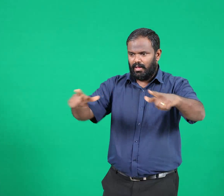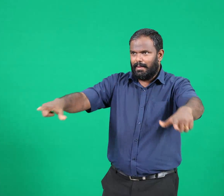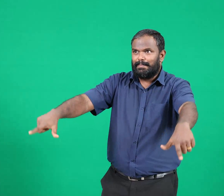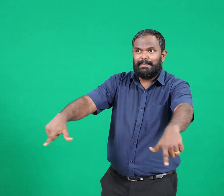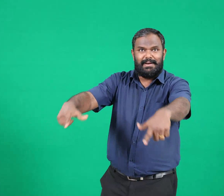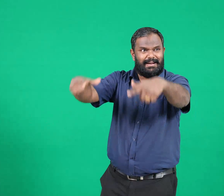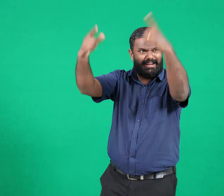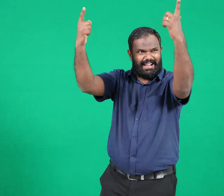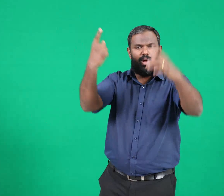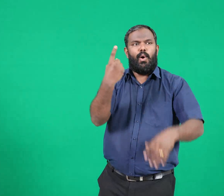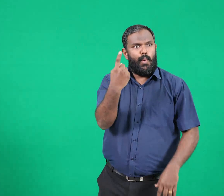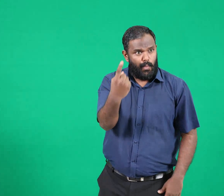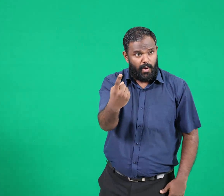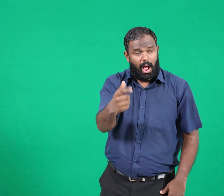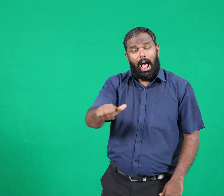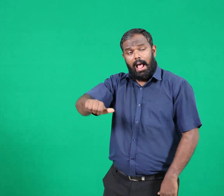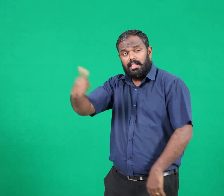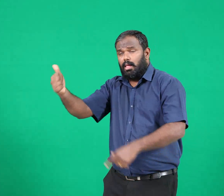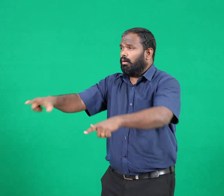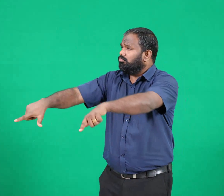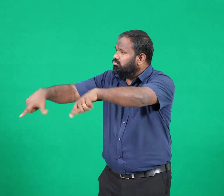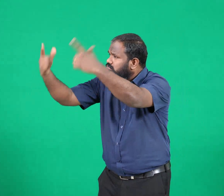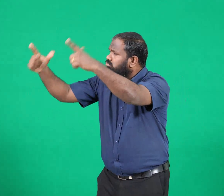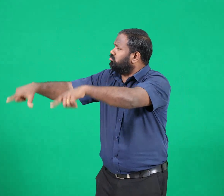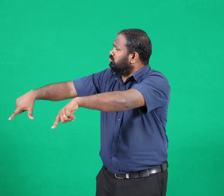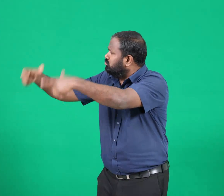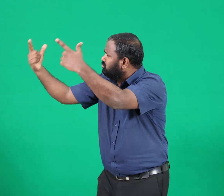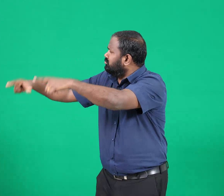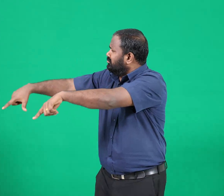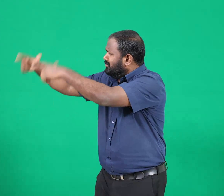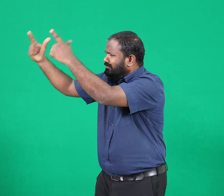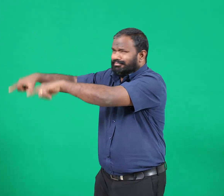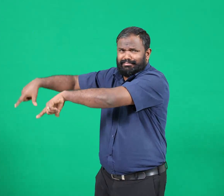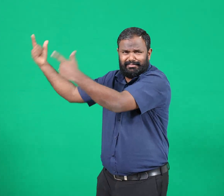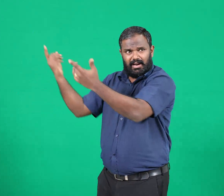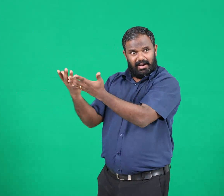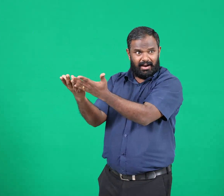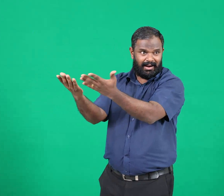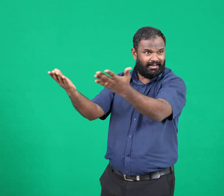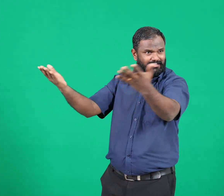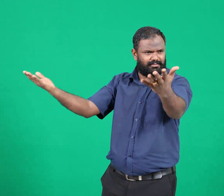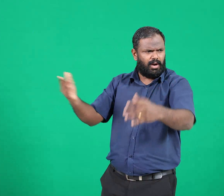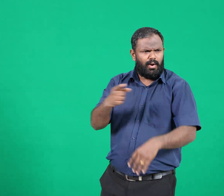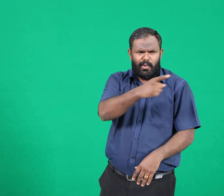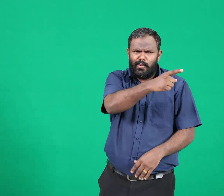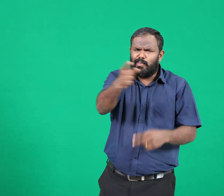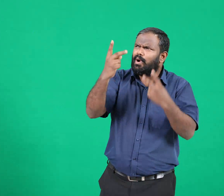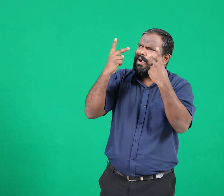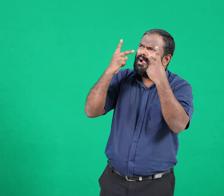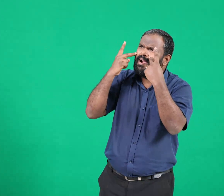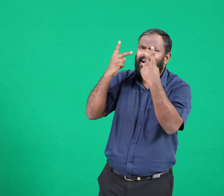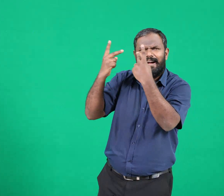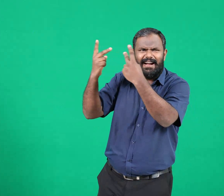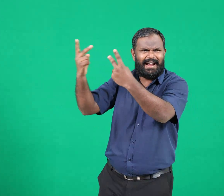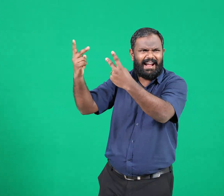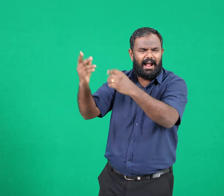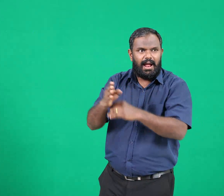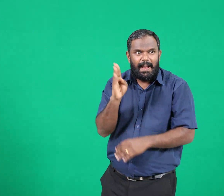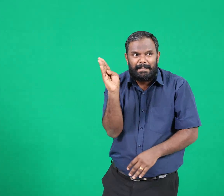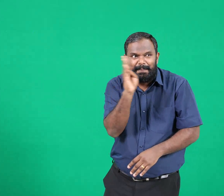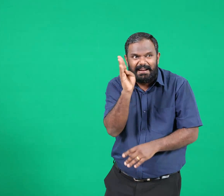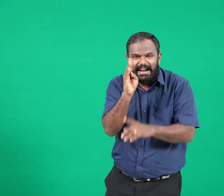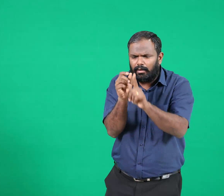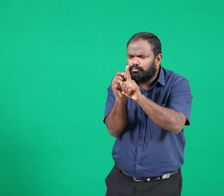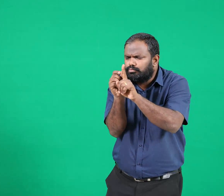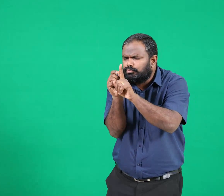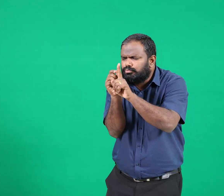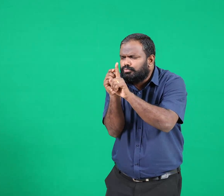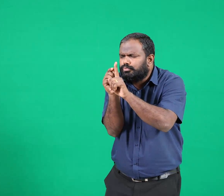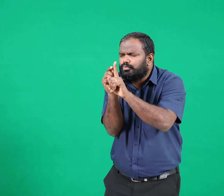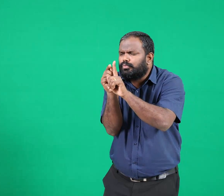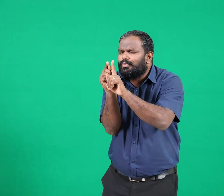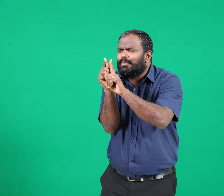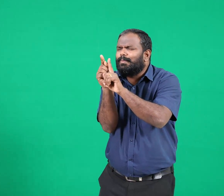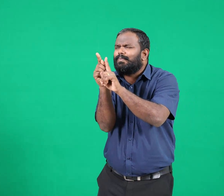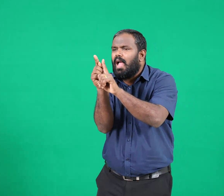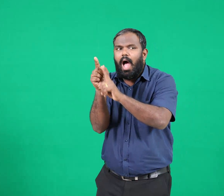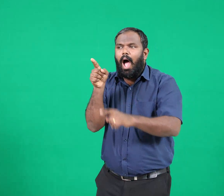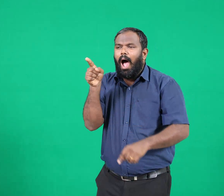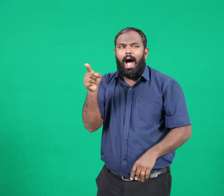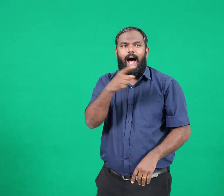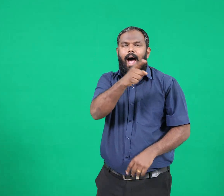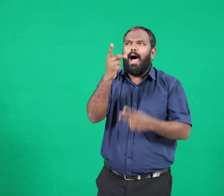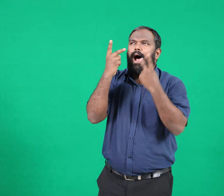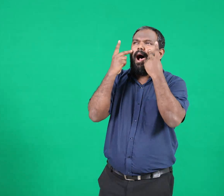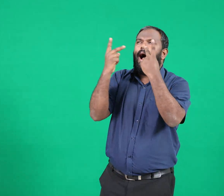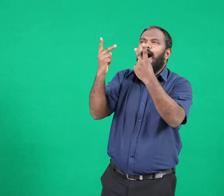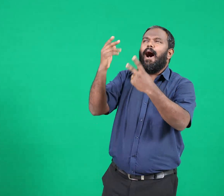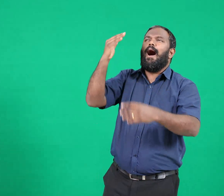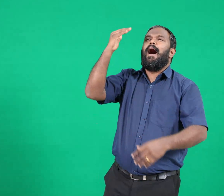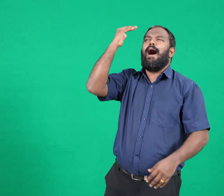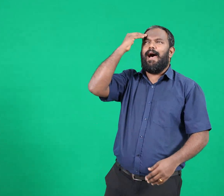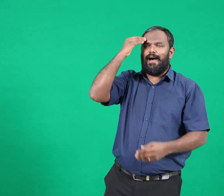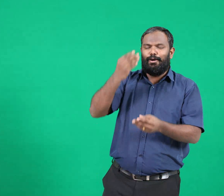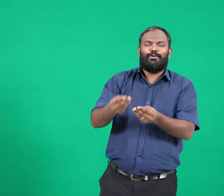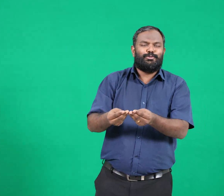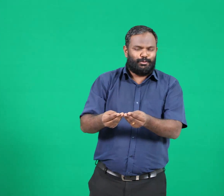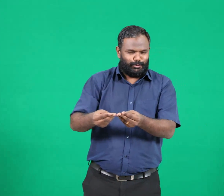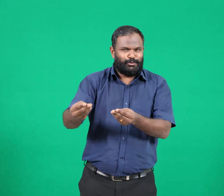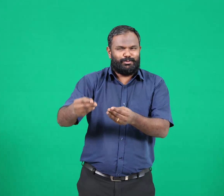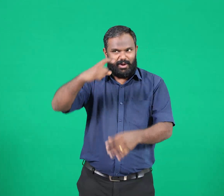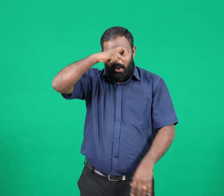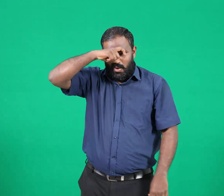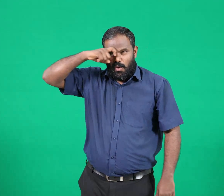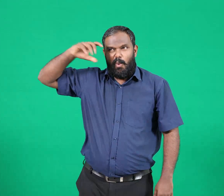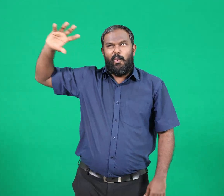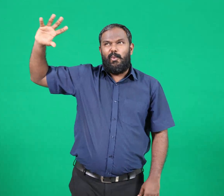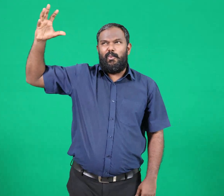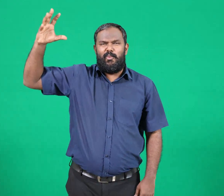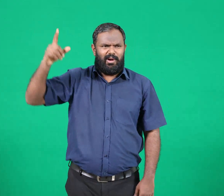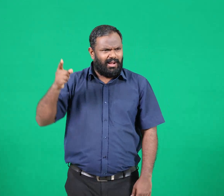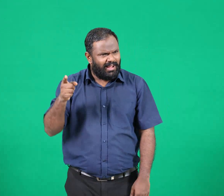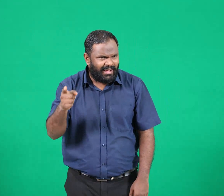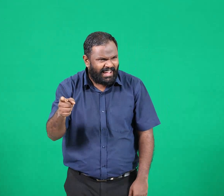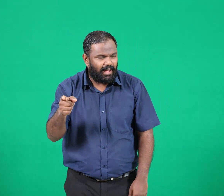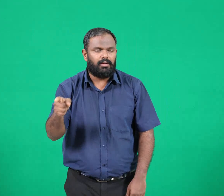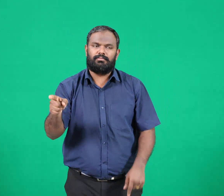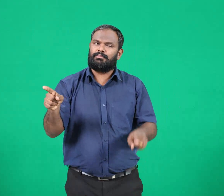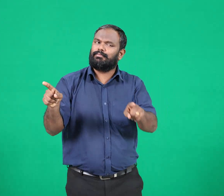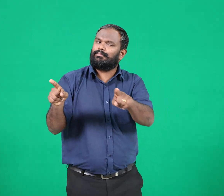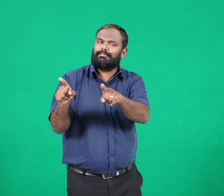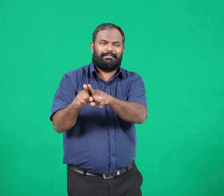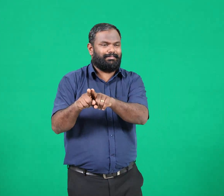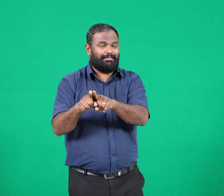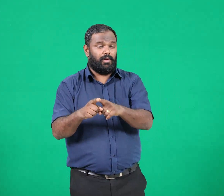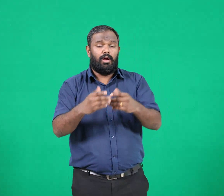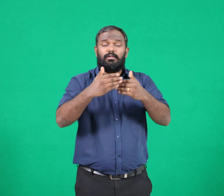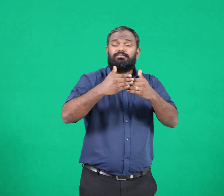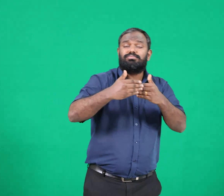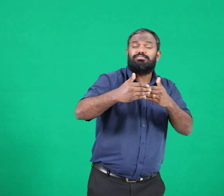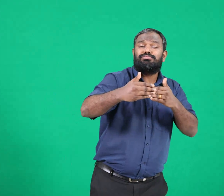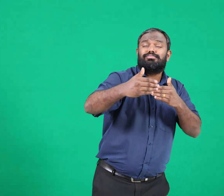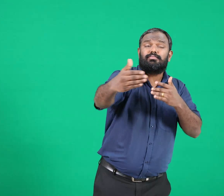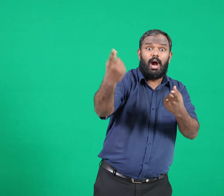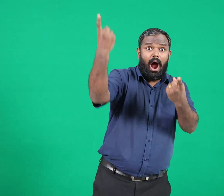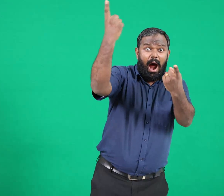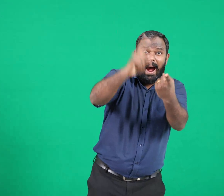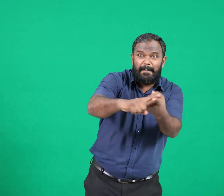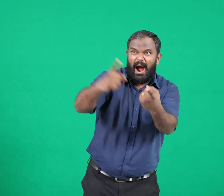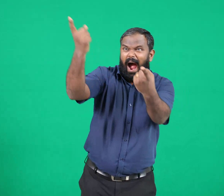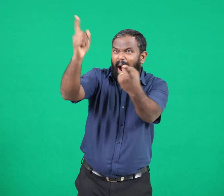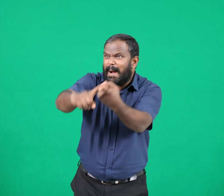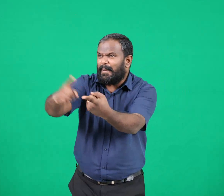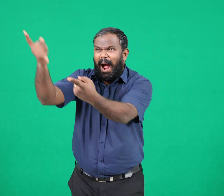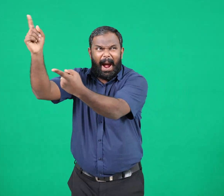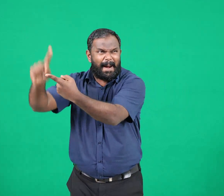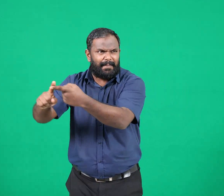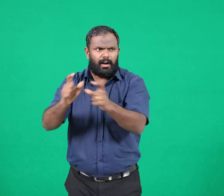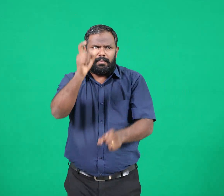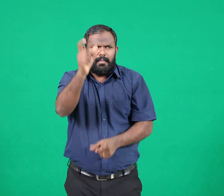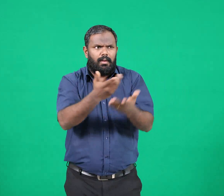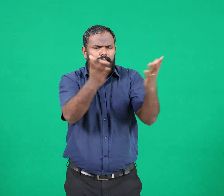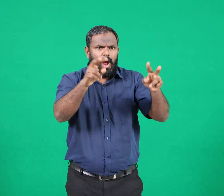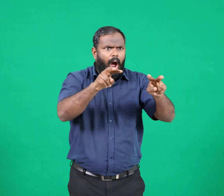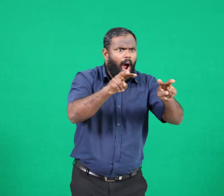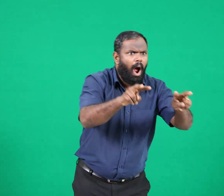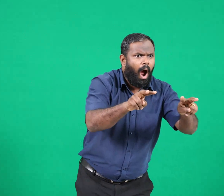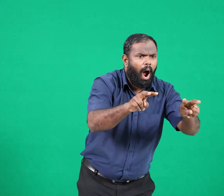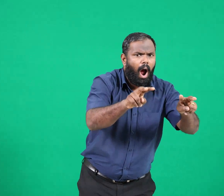When they sprout leaves, you can see for yourselves and know that summer is near.